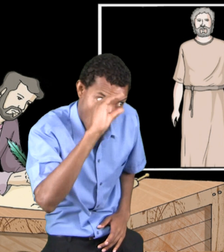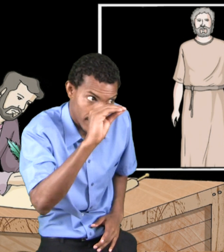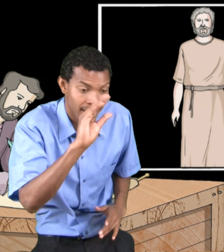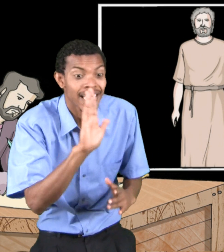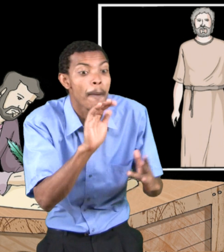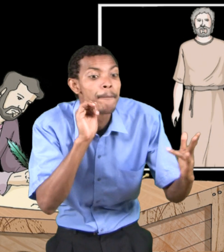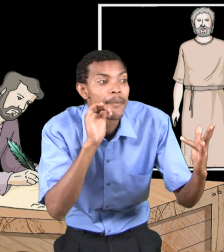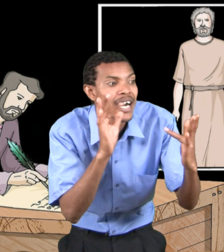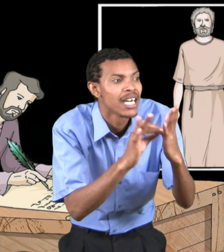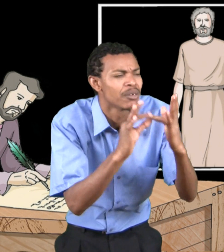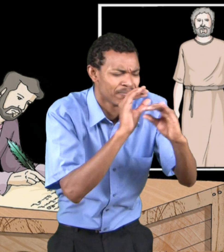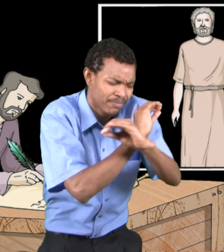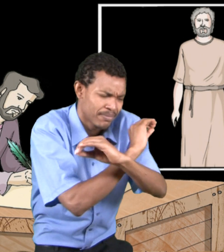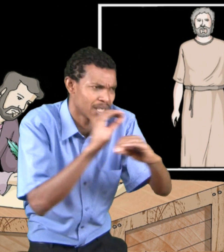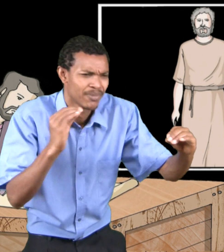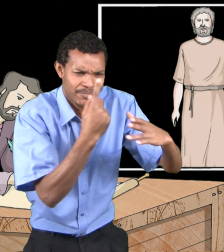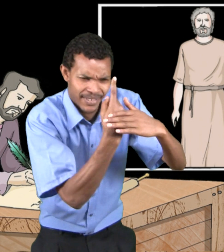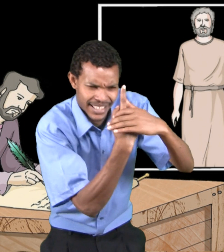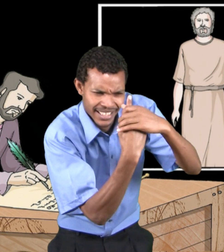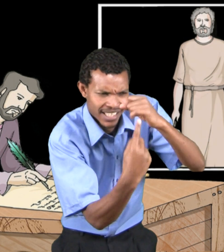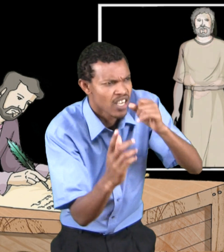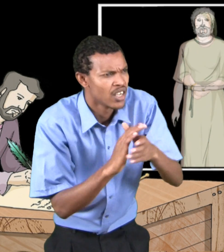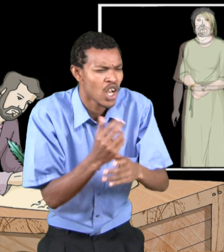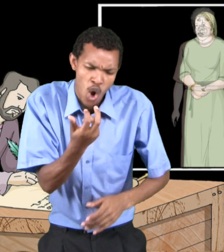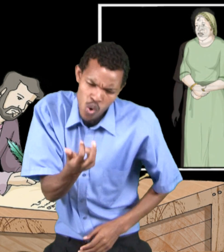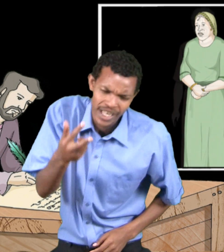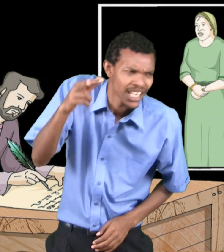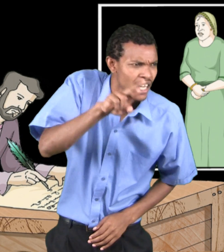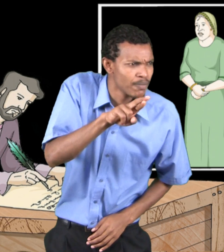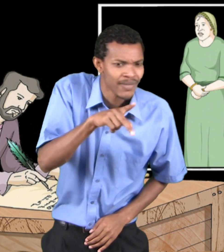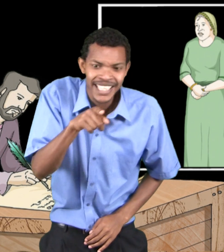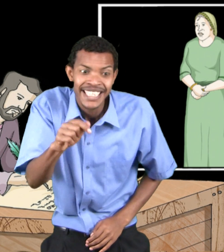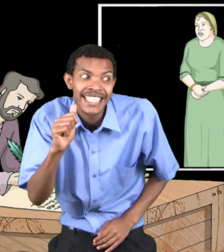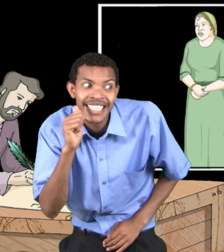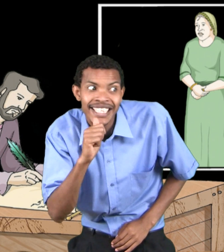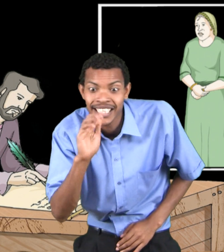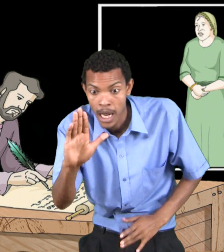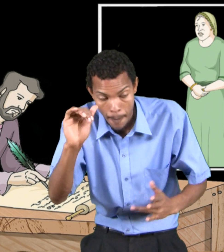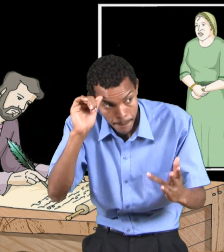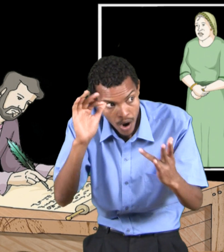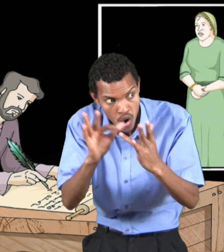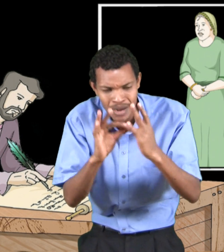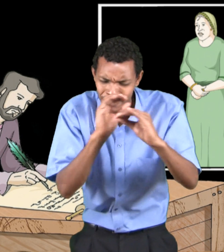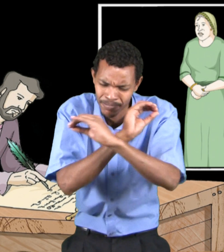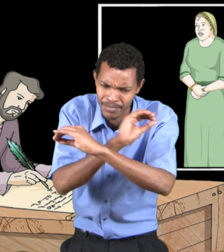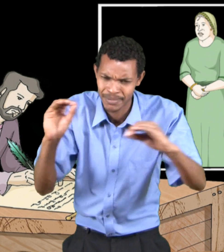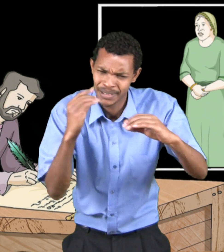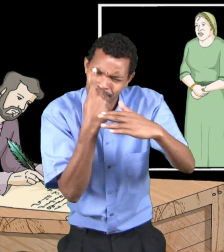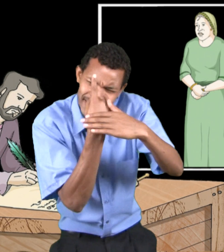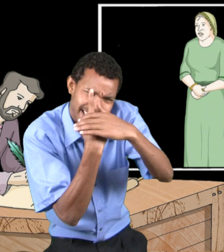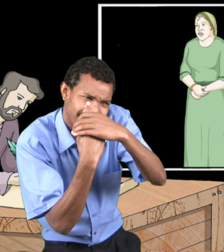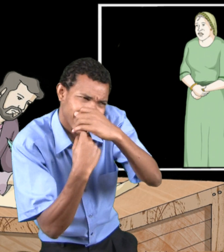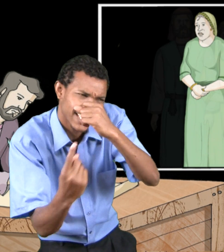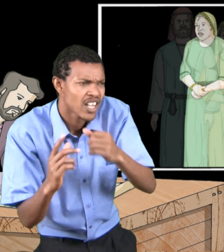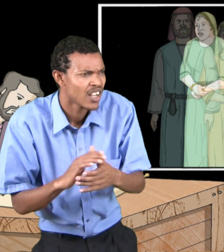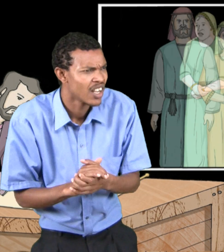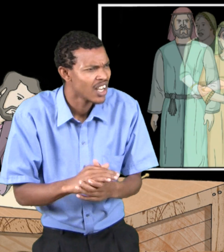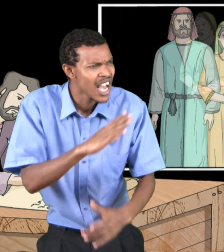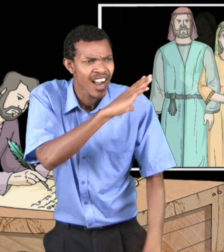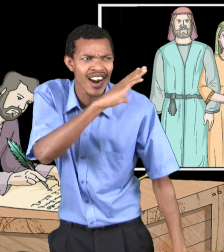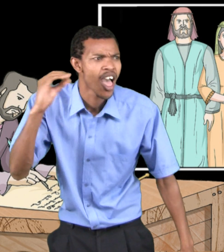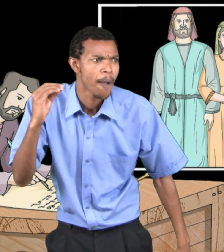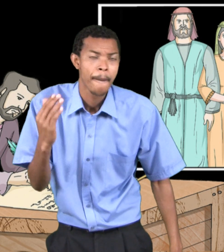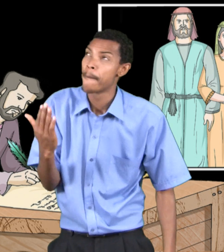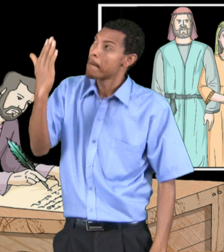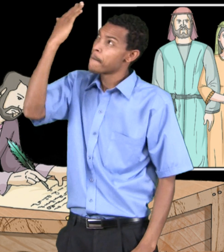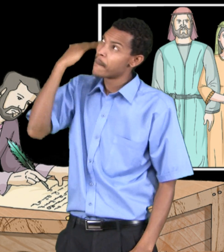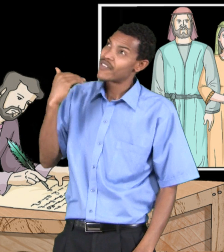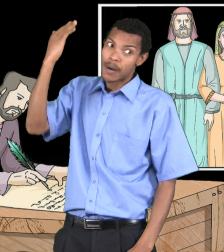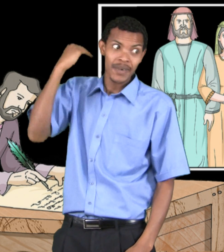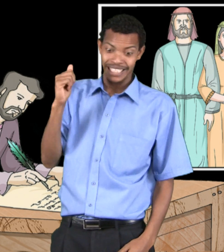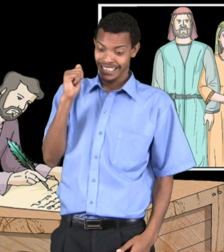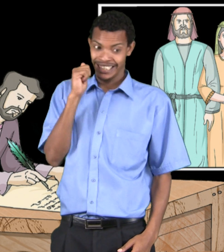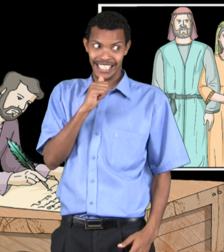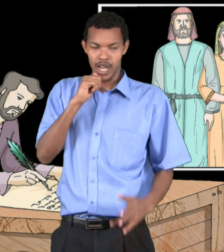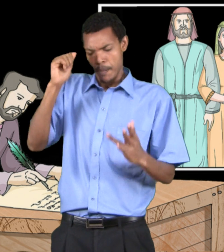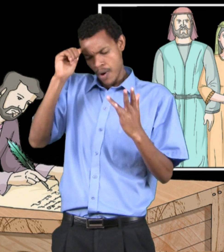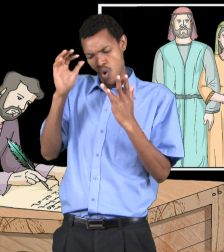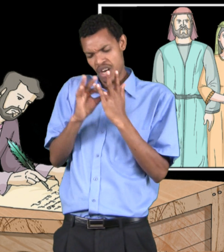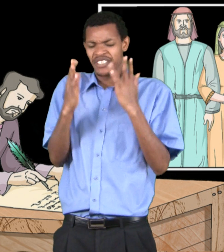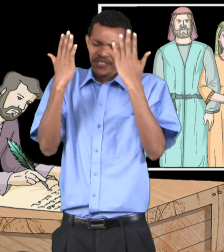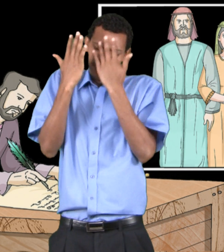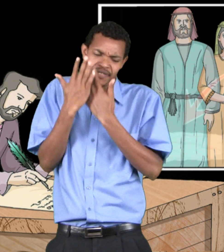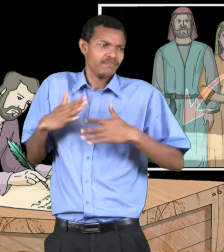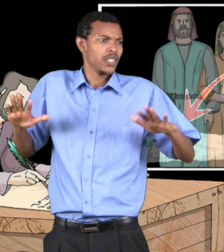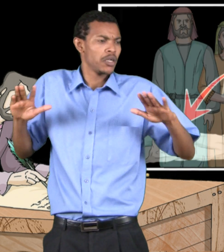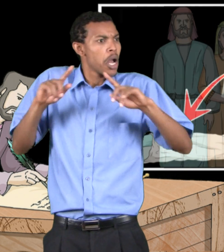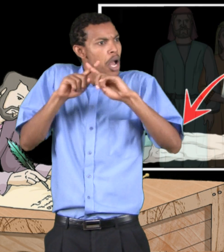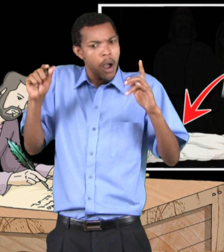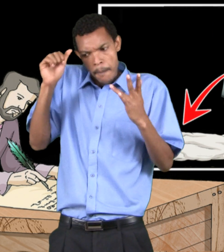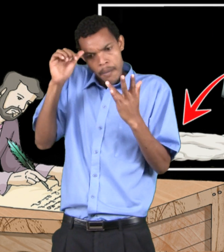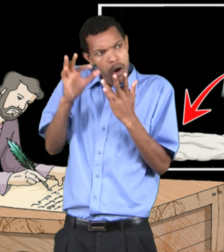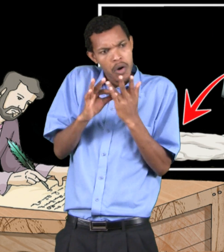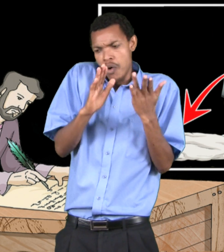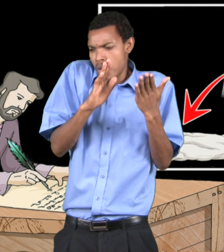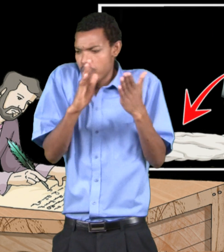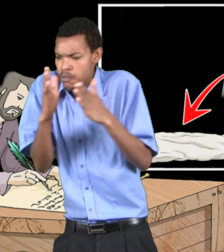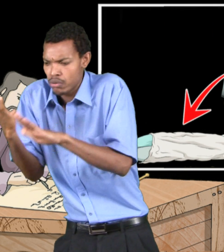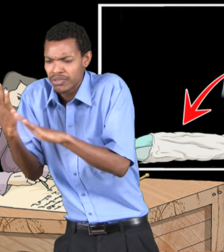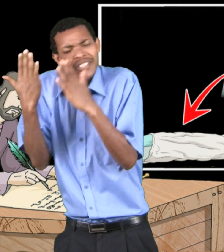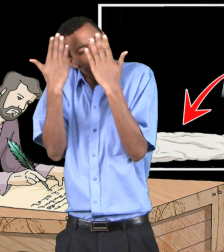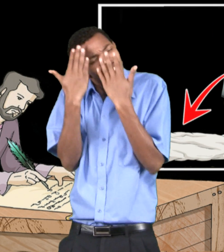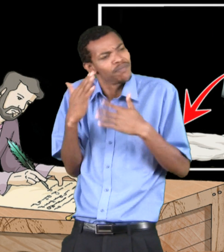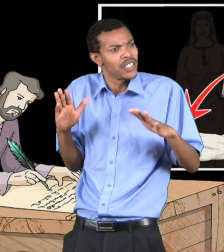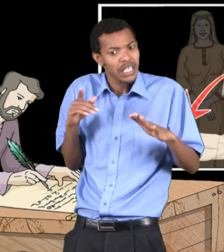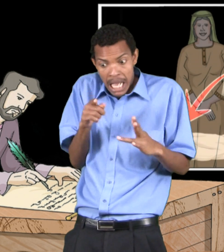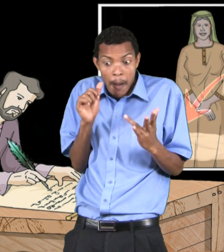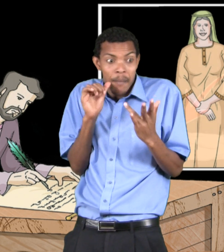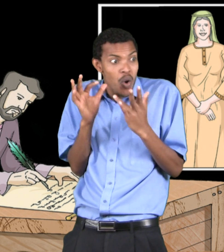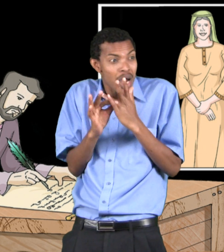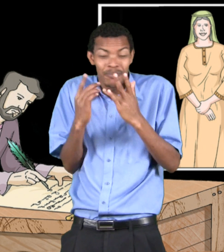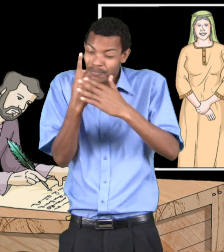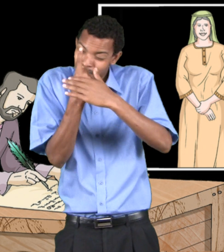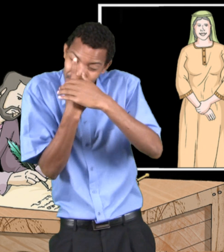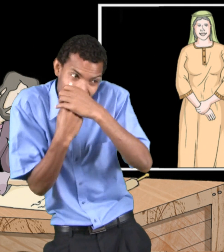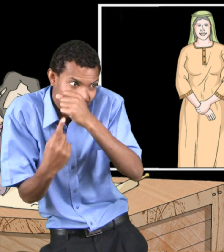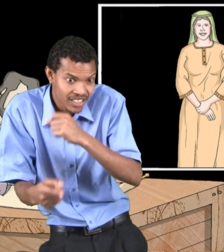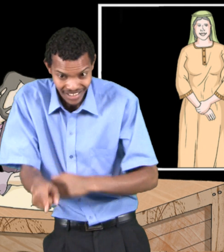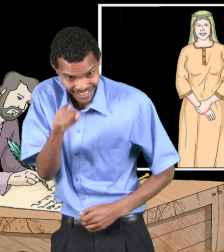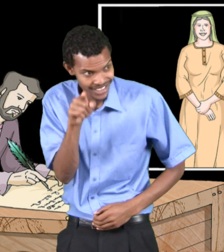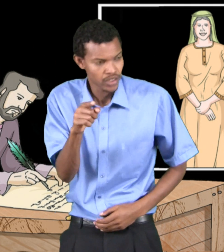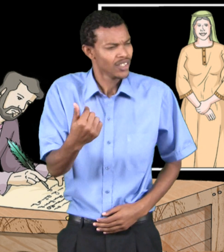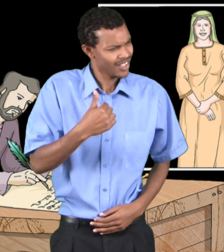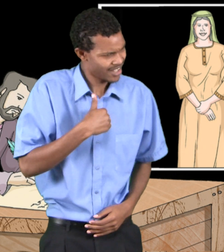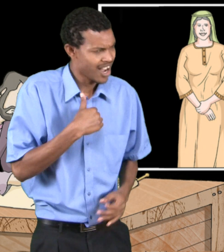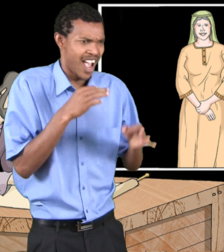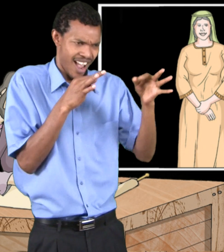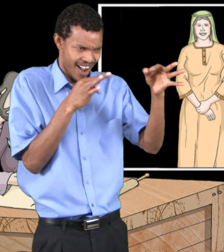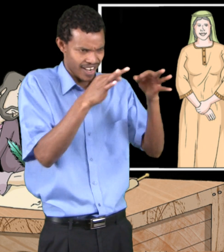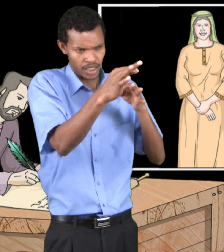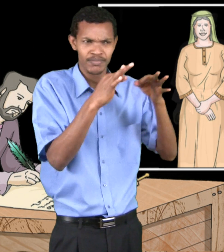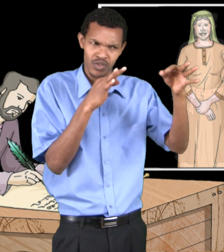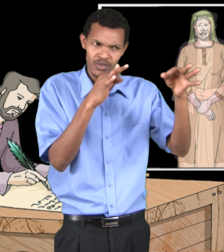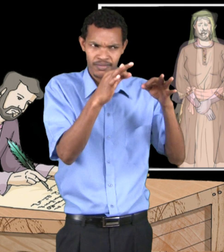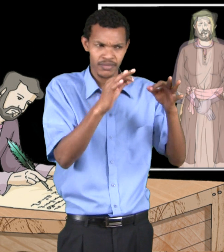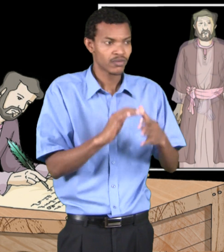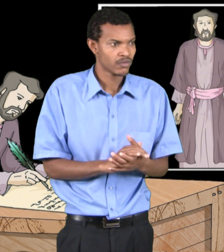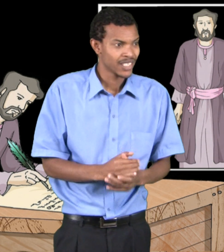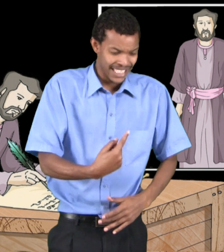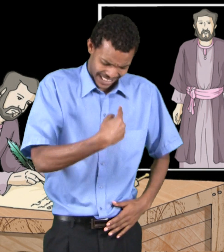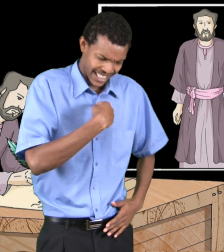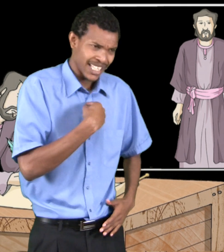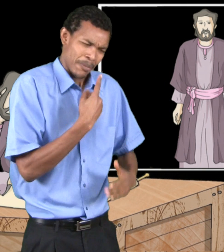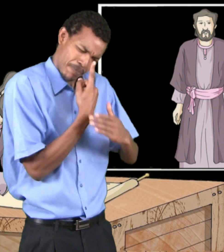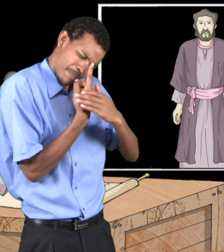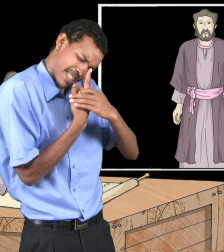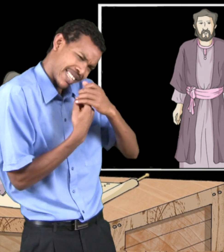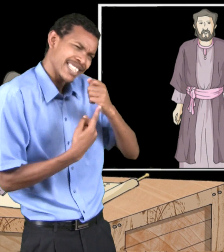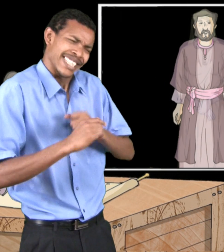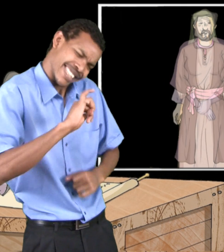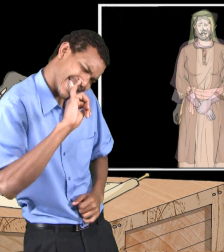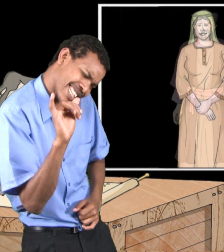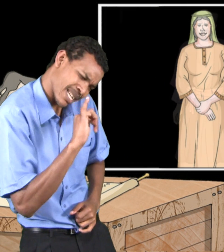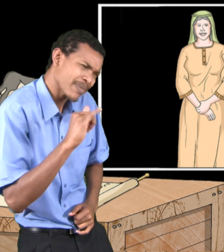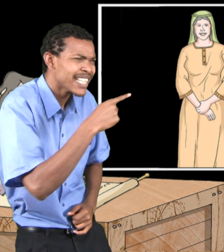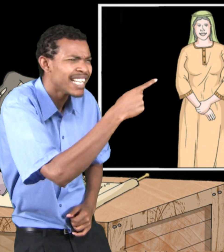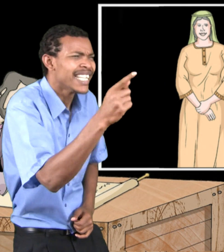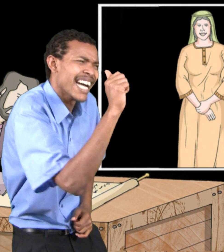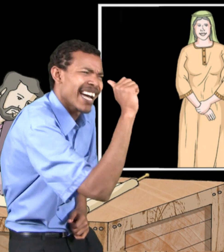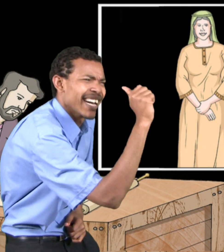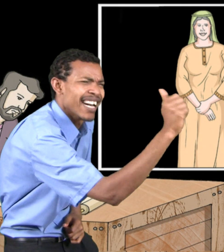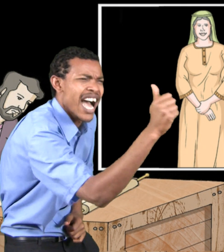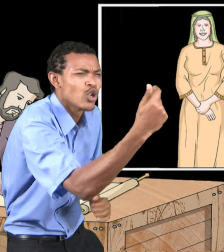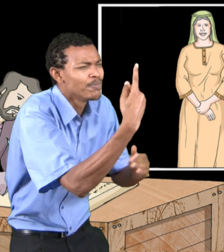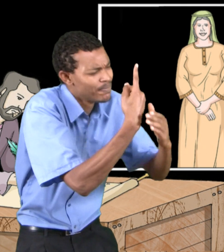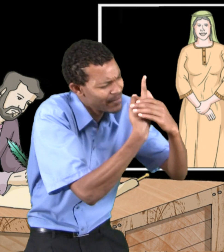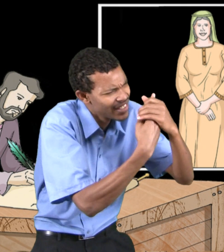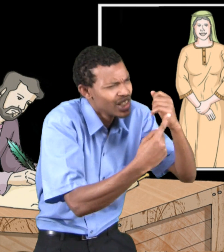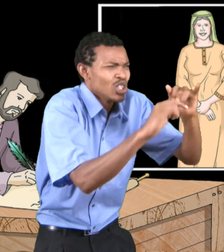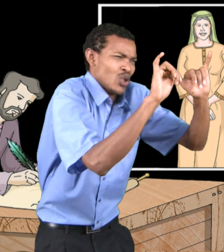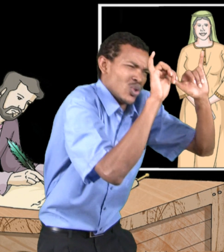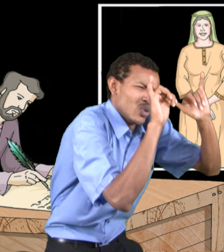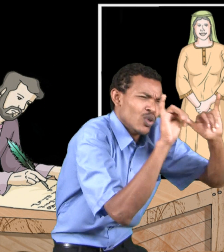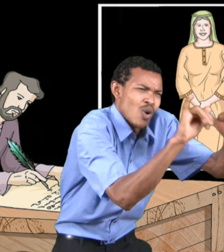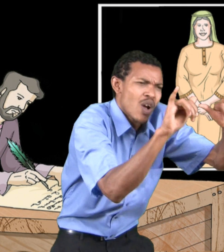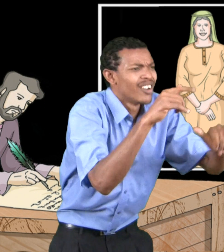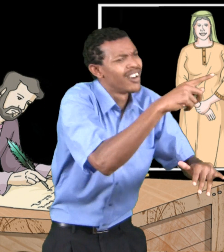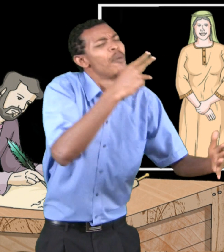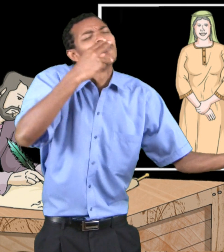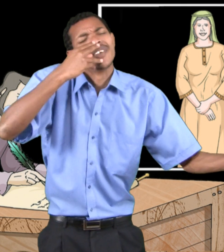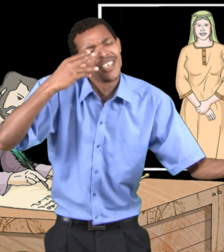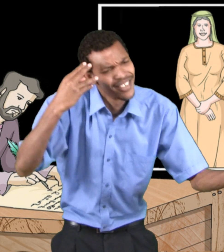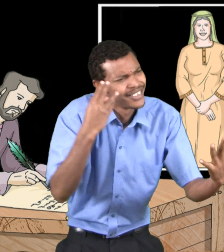Now to the unmarried and widows I say this: It is good for them to remain unmarried, as I am.